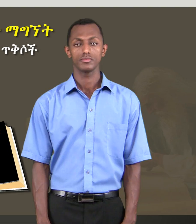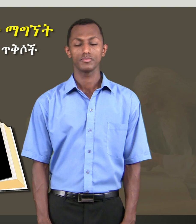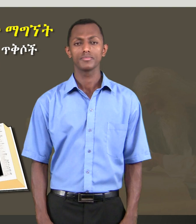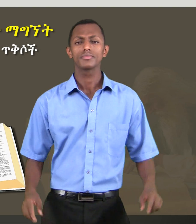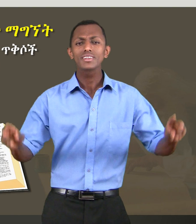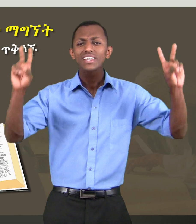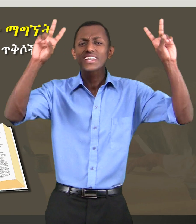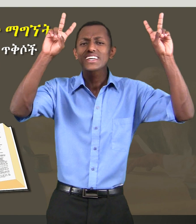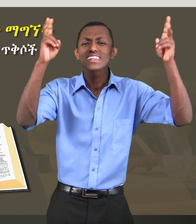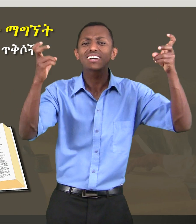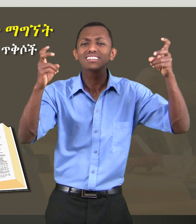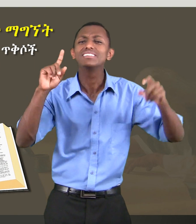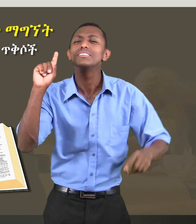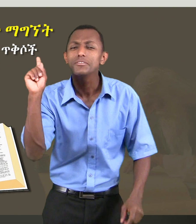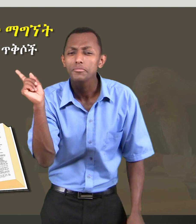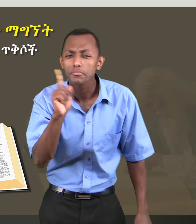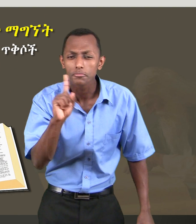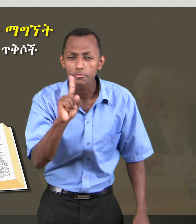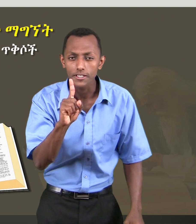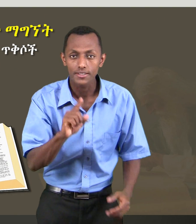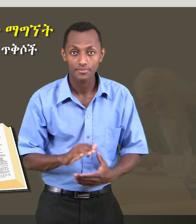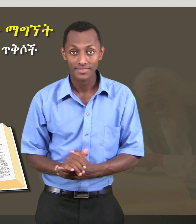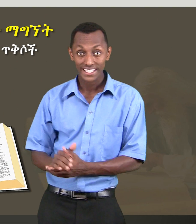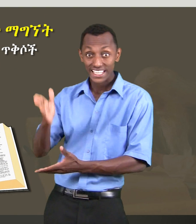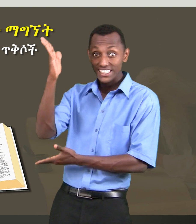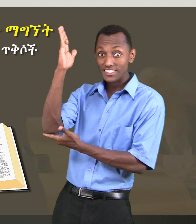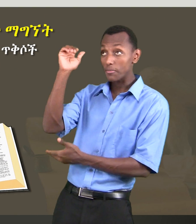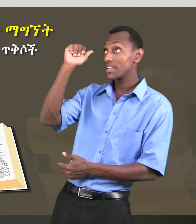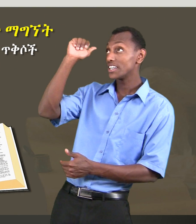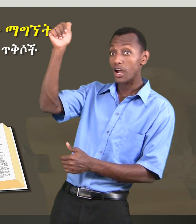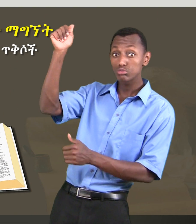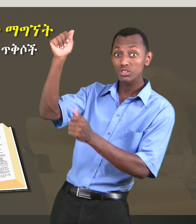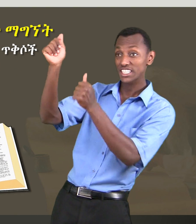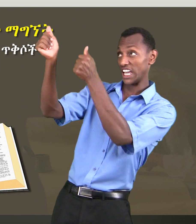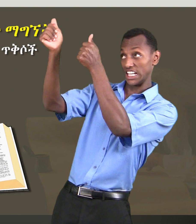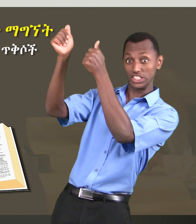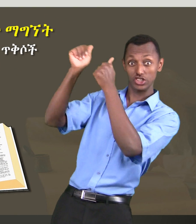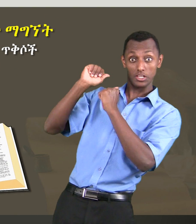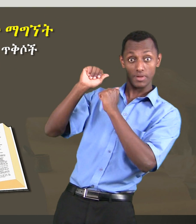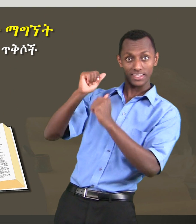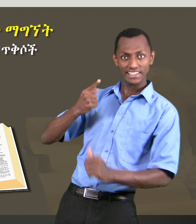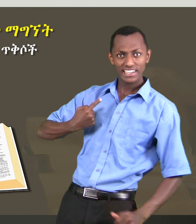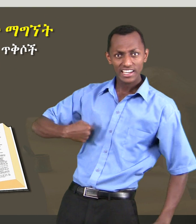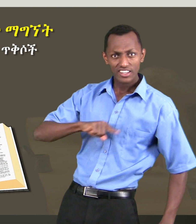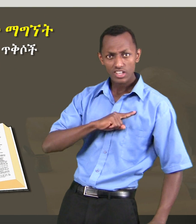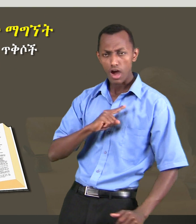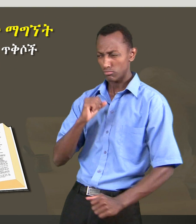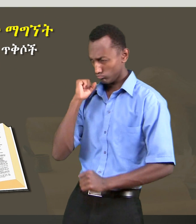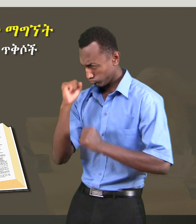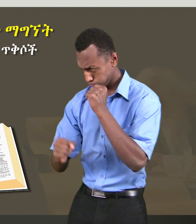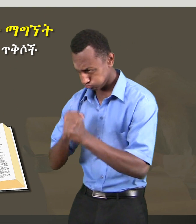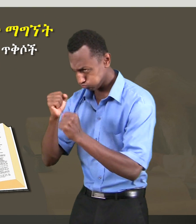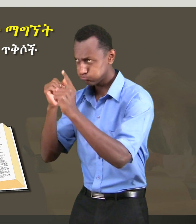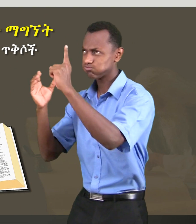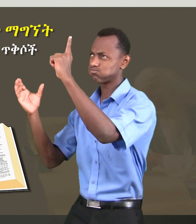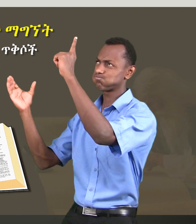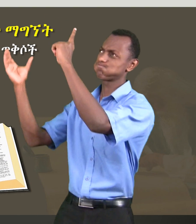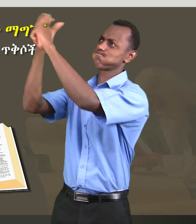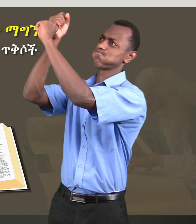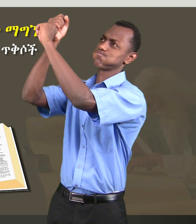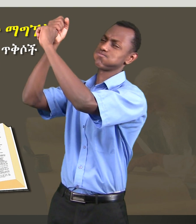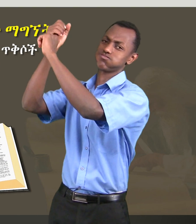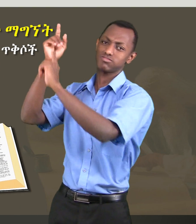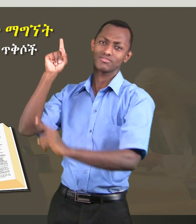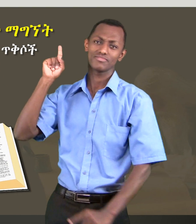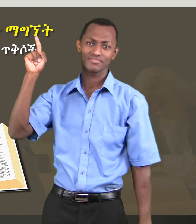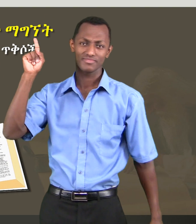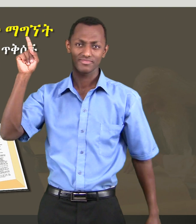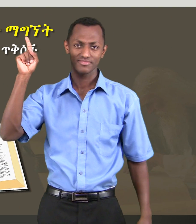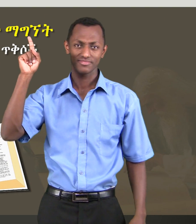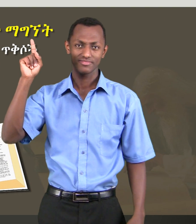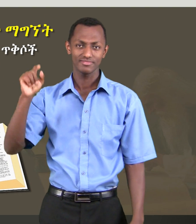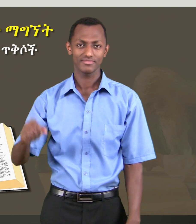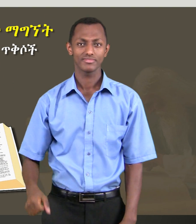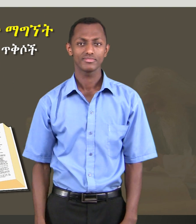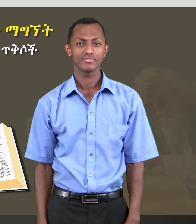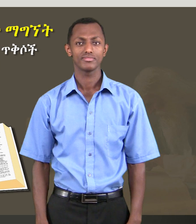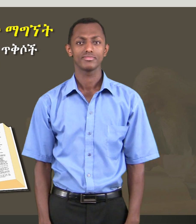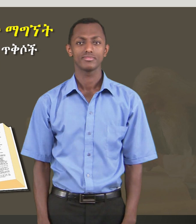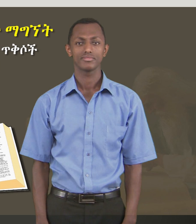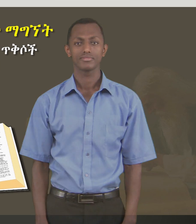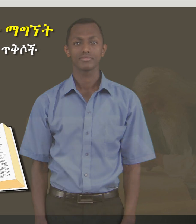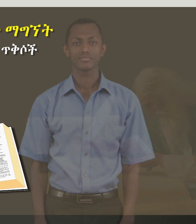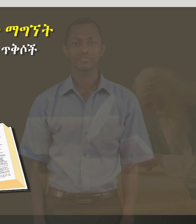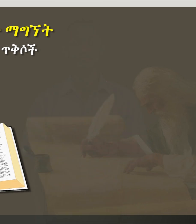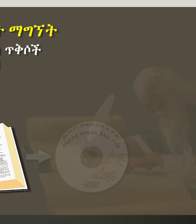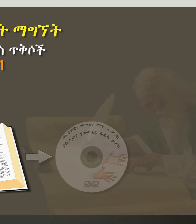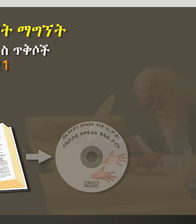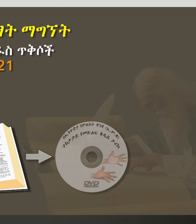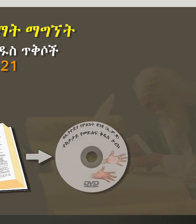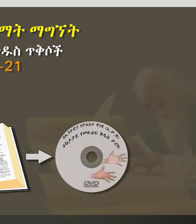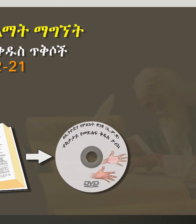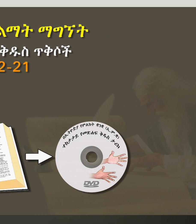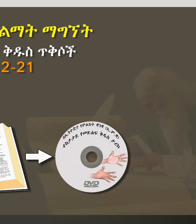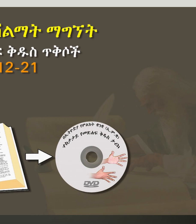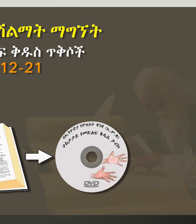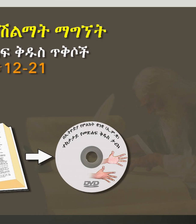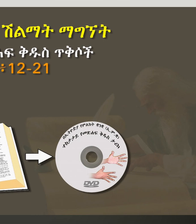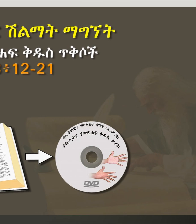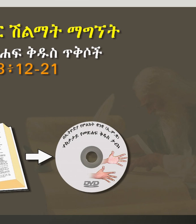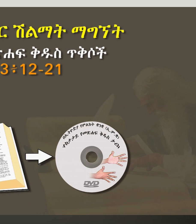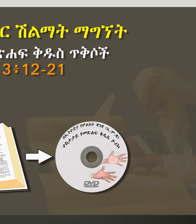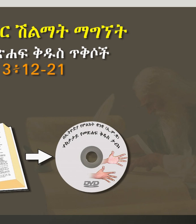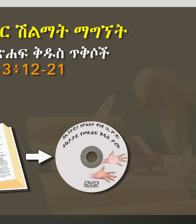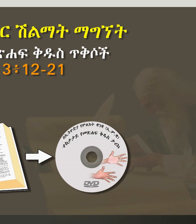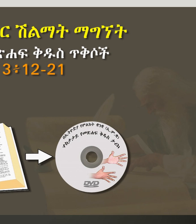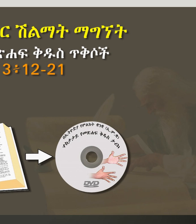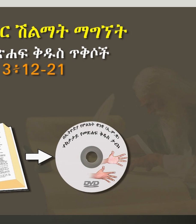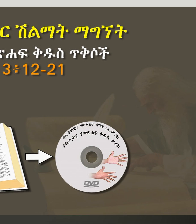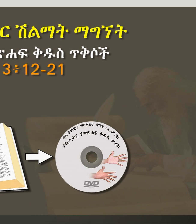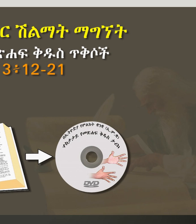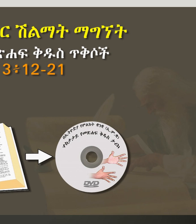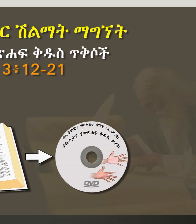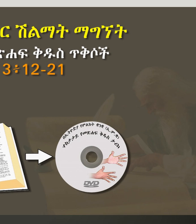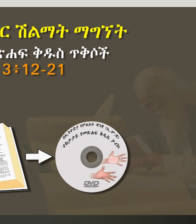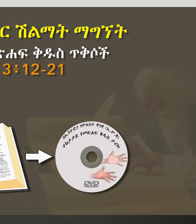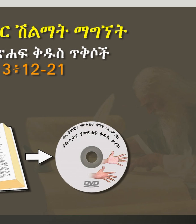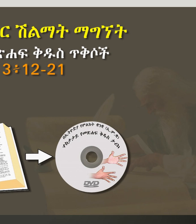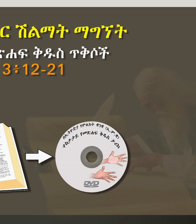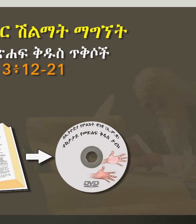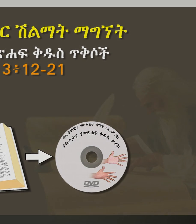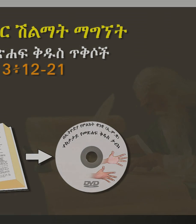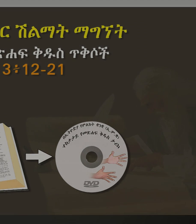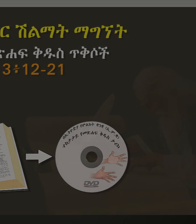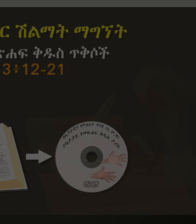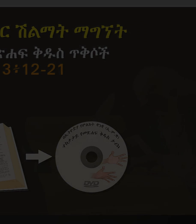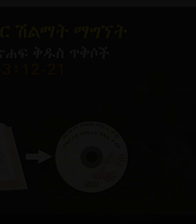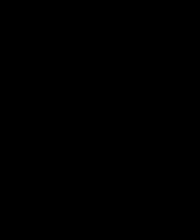Striving to get God's prize